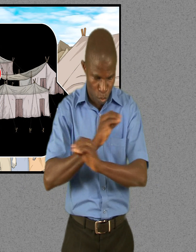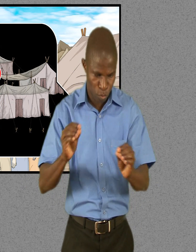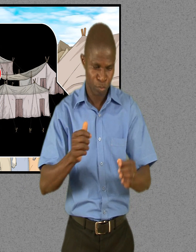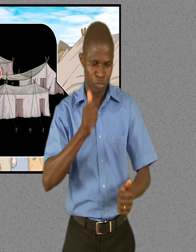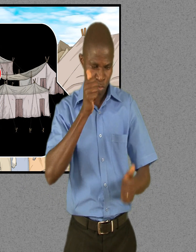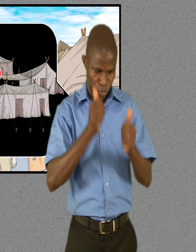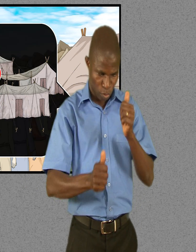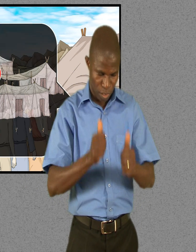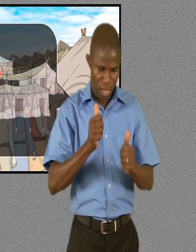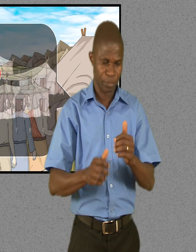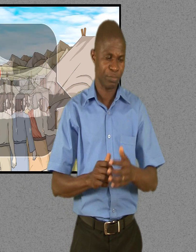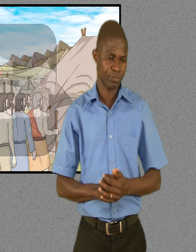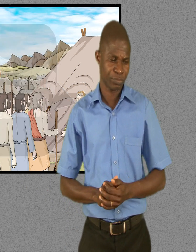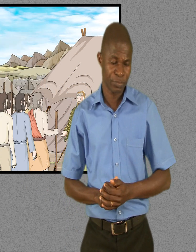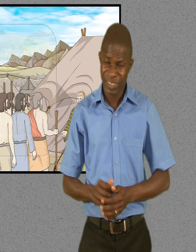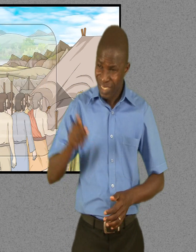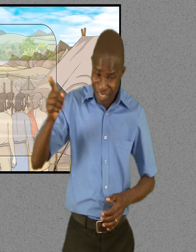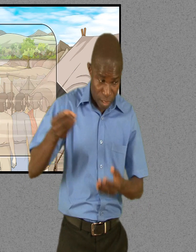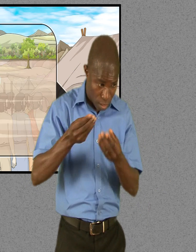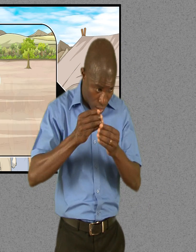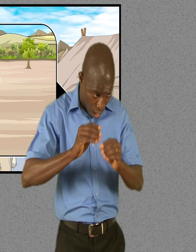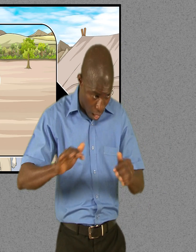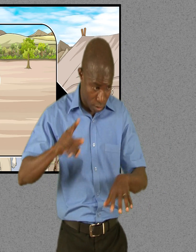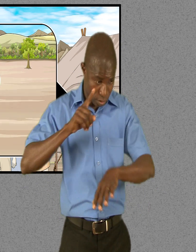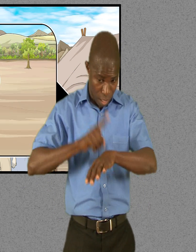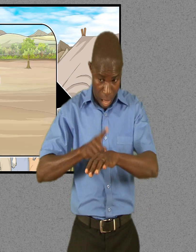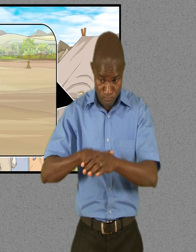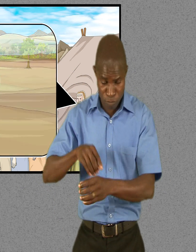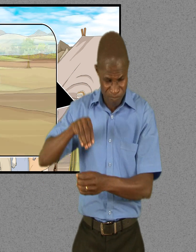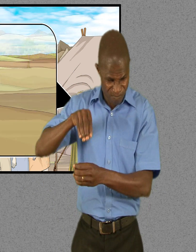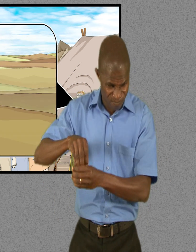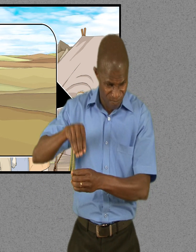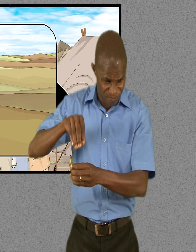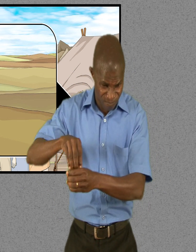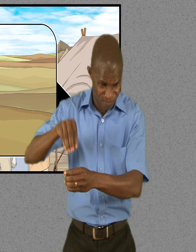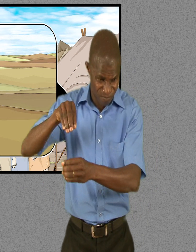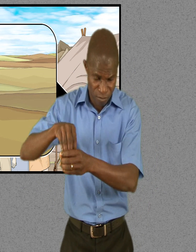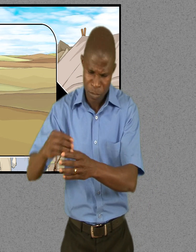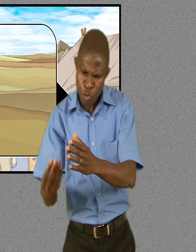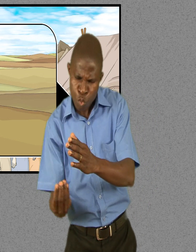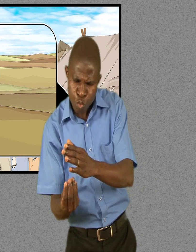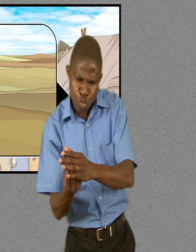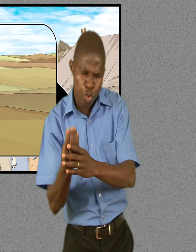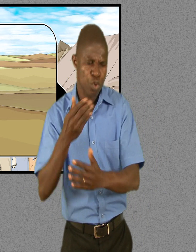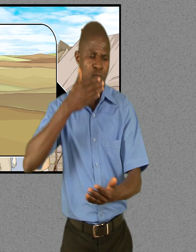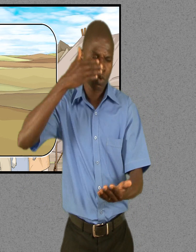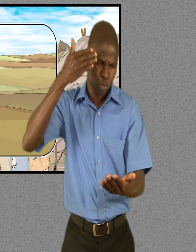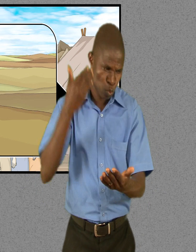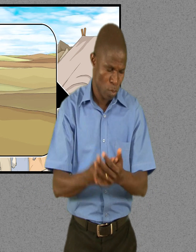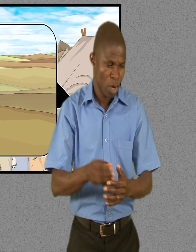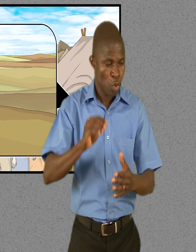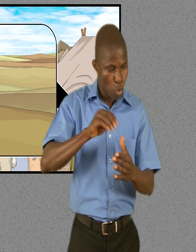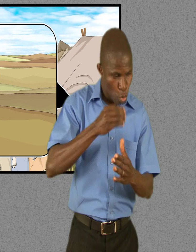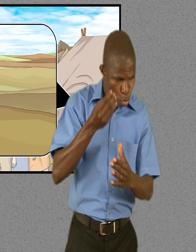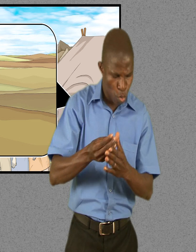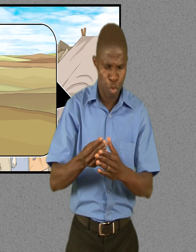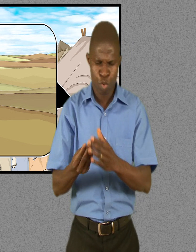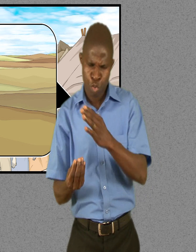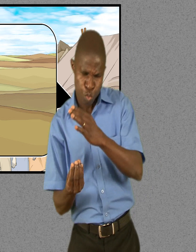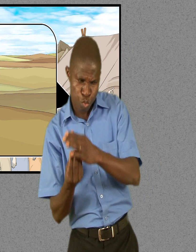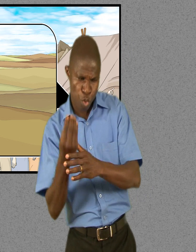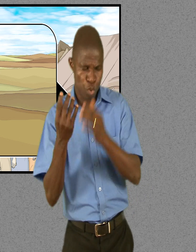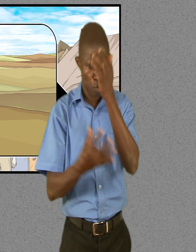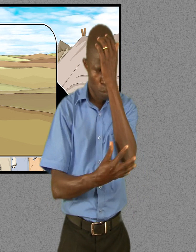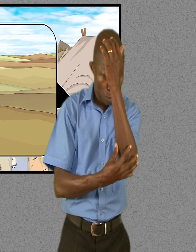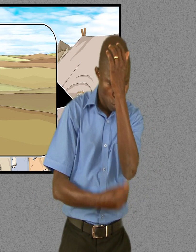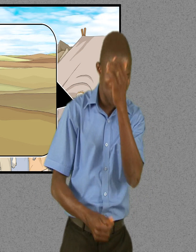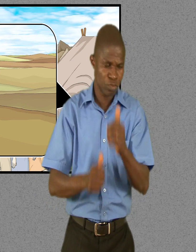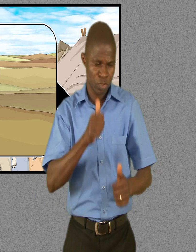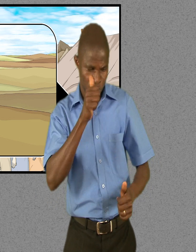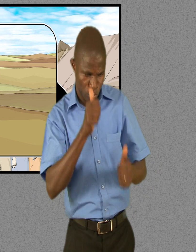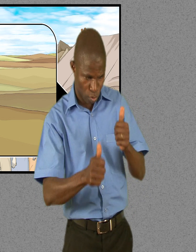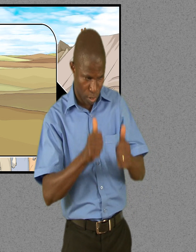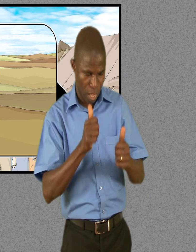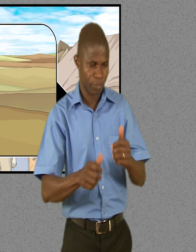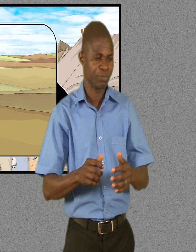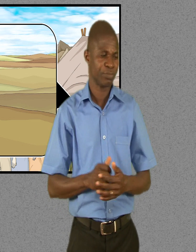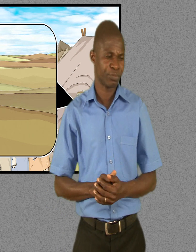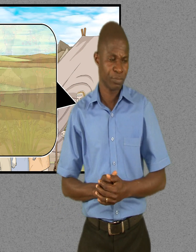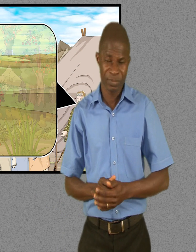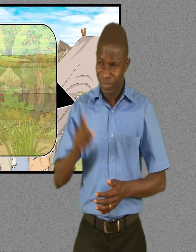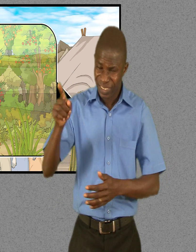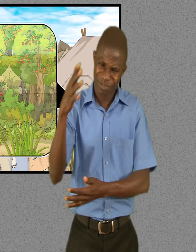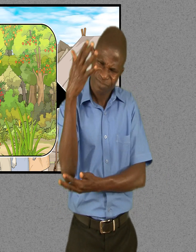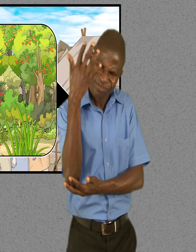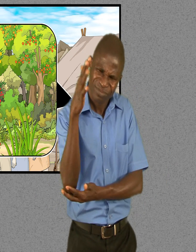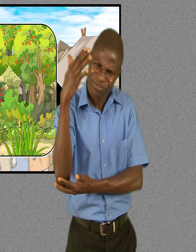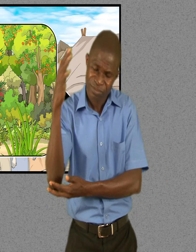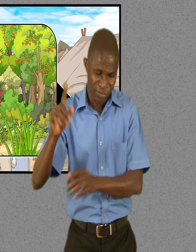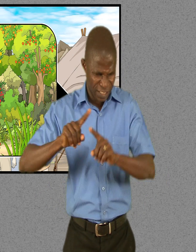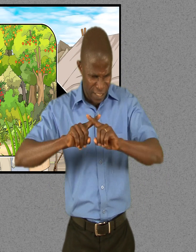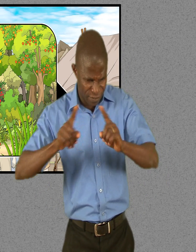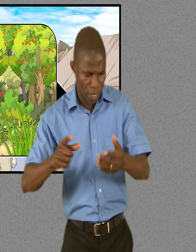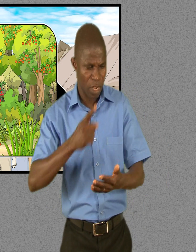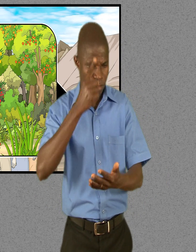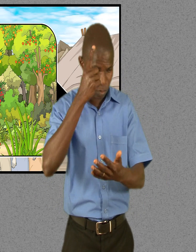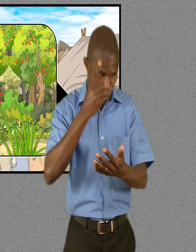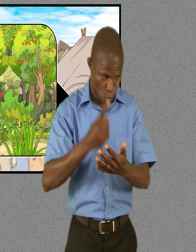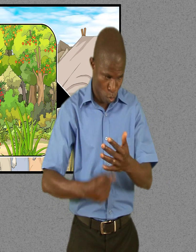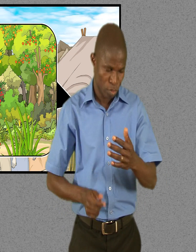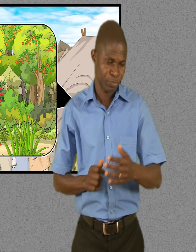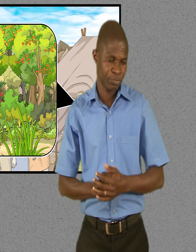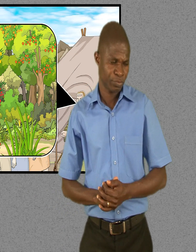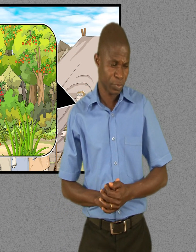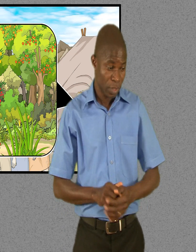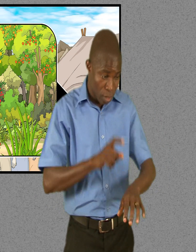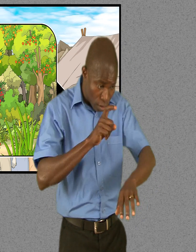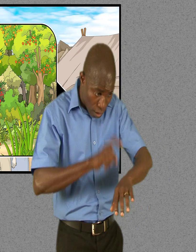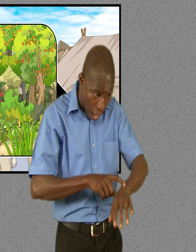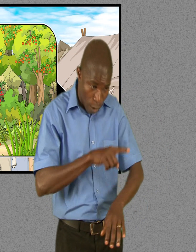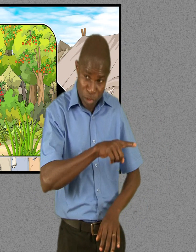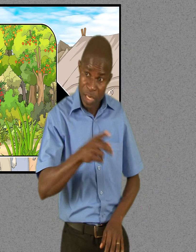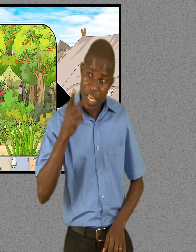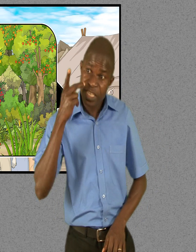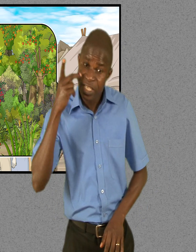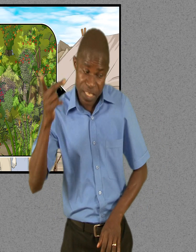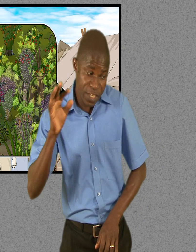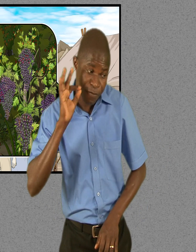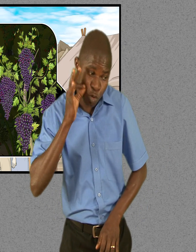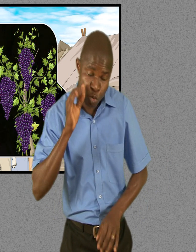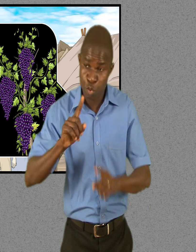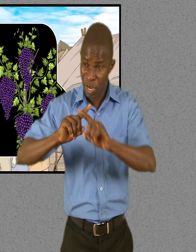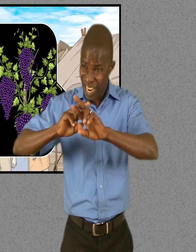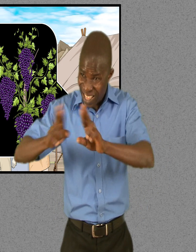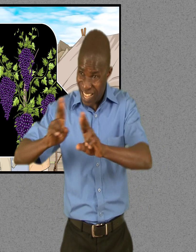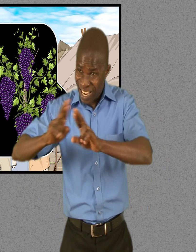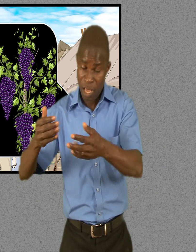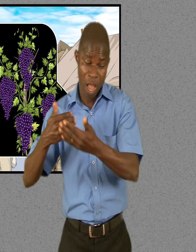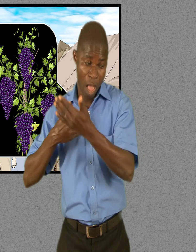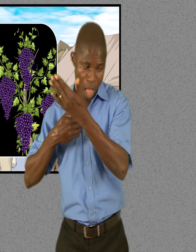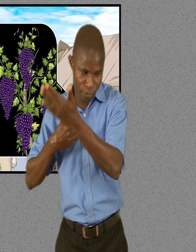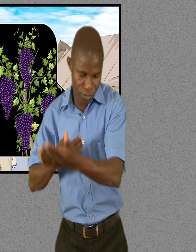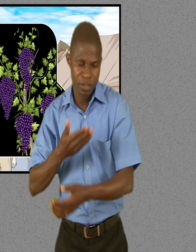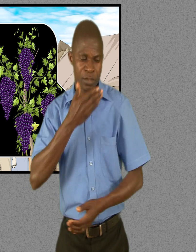Is the soil fertile or unproductive? Are there trees in it or not?